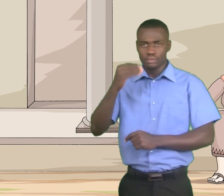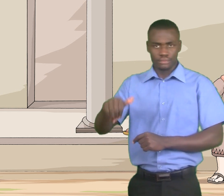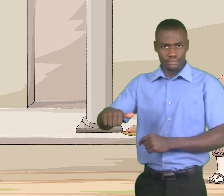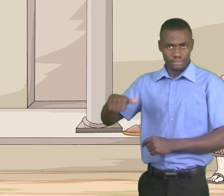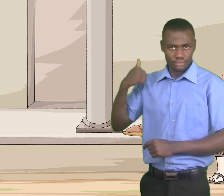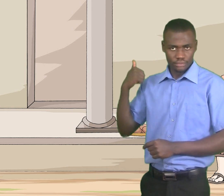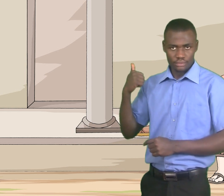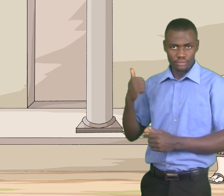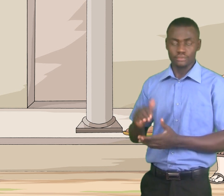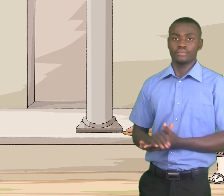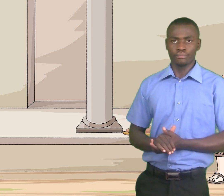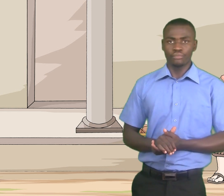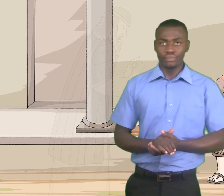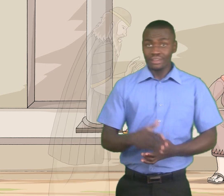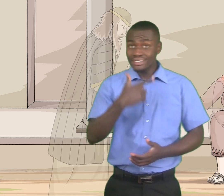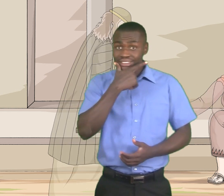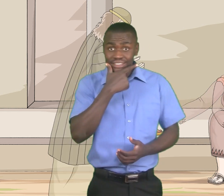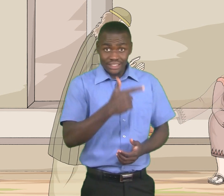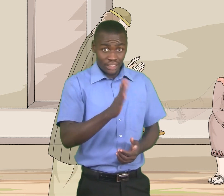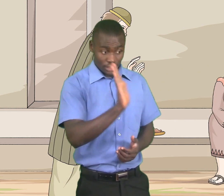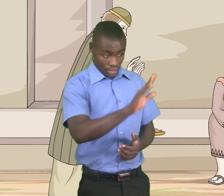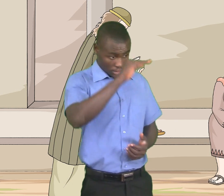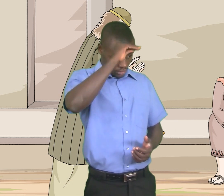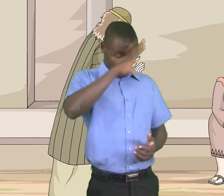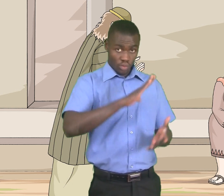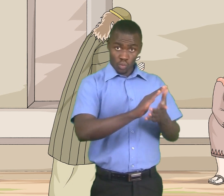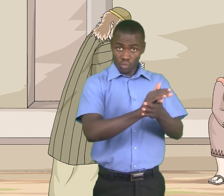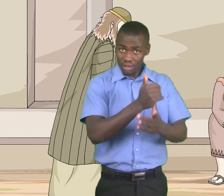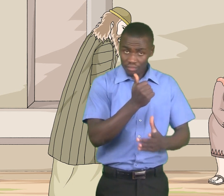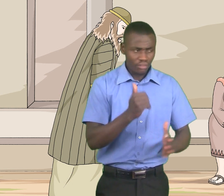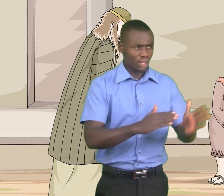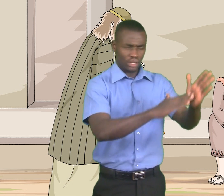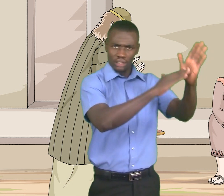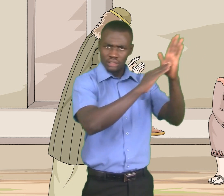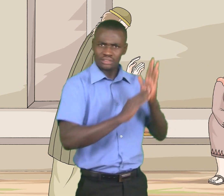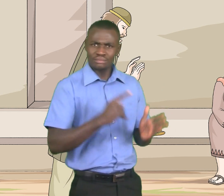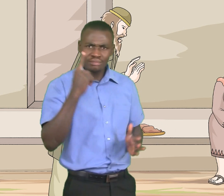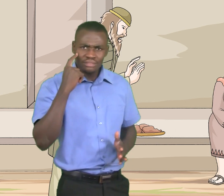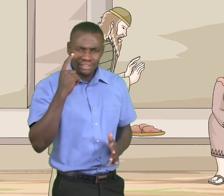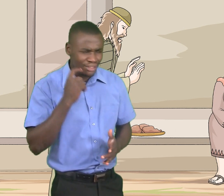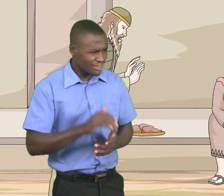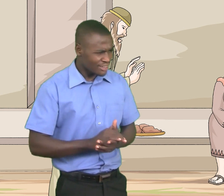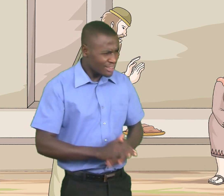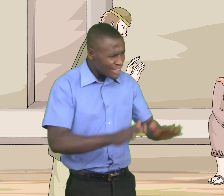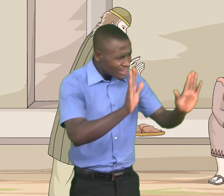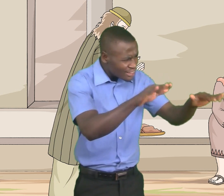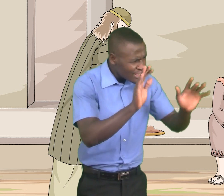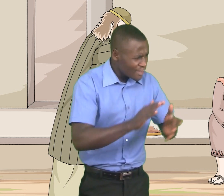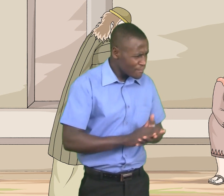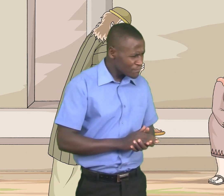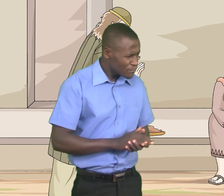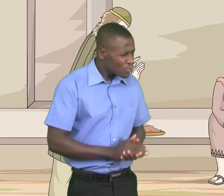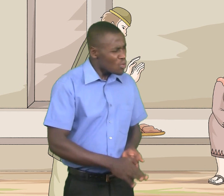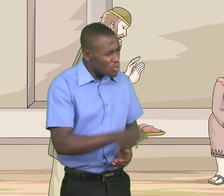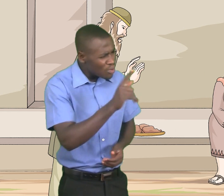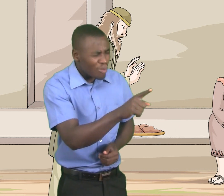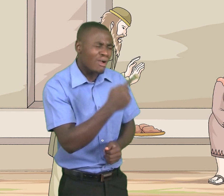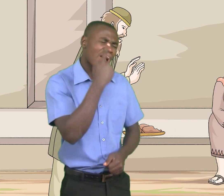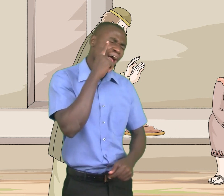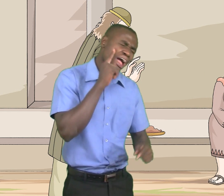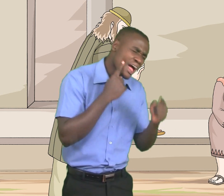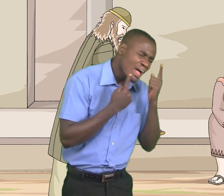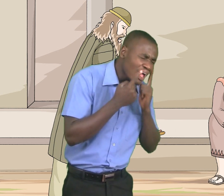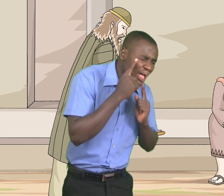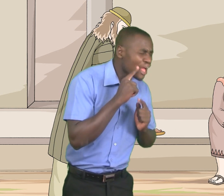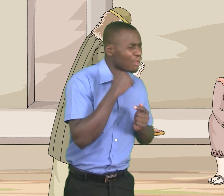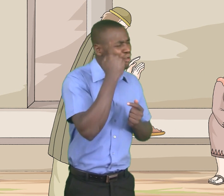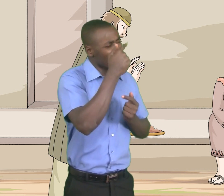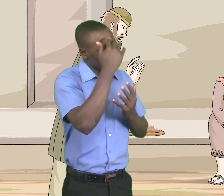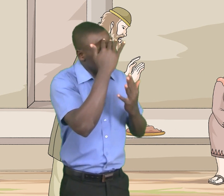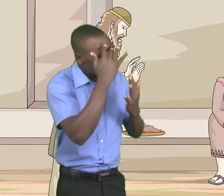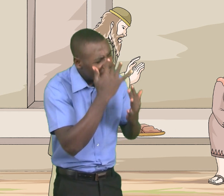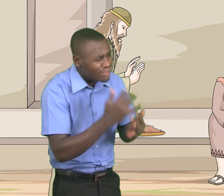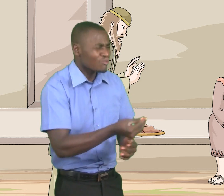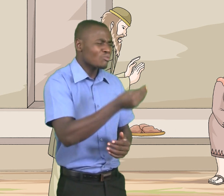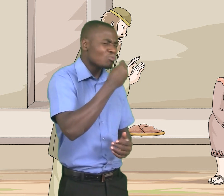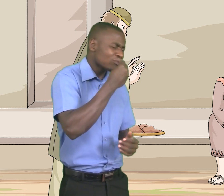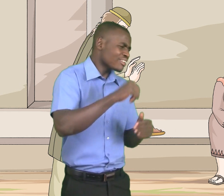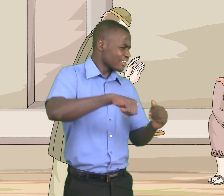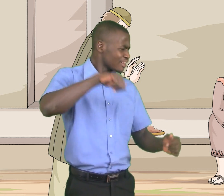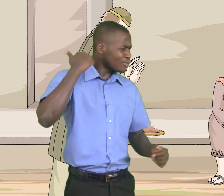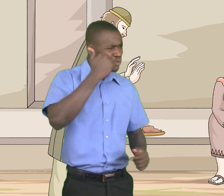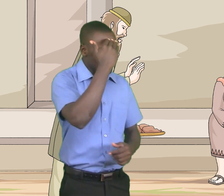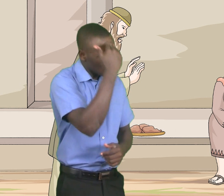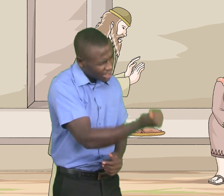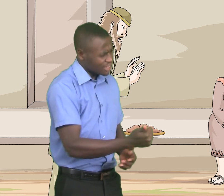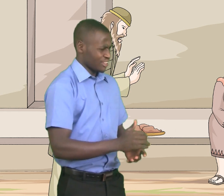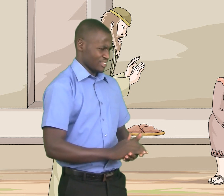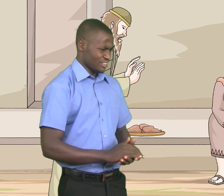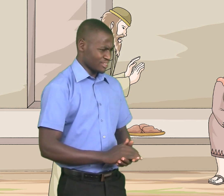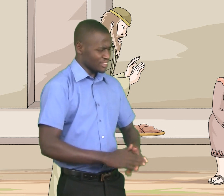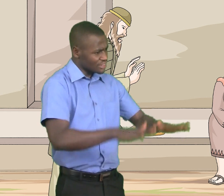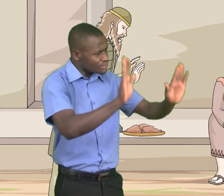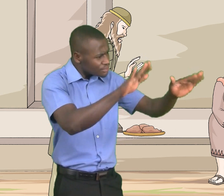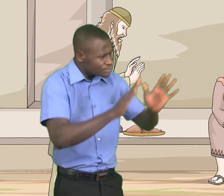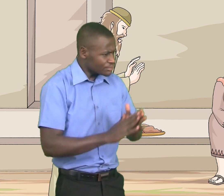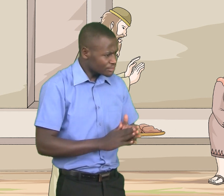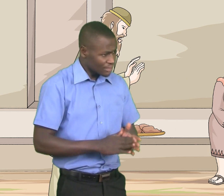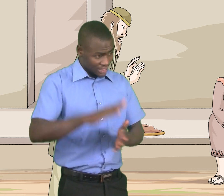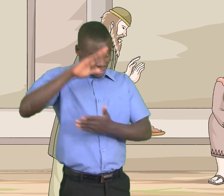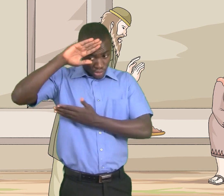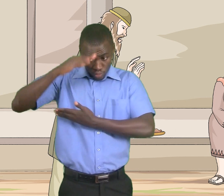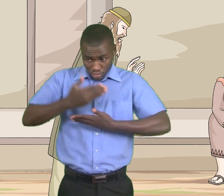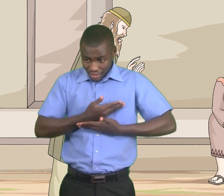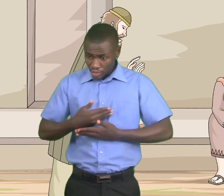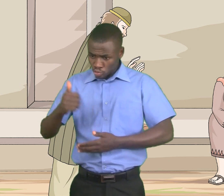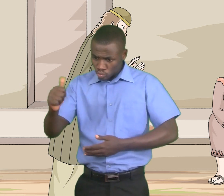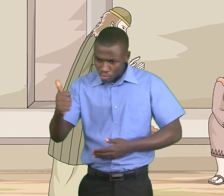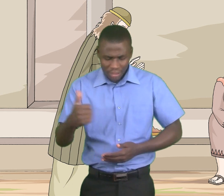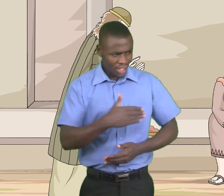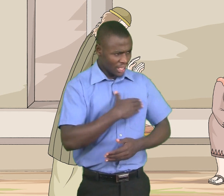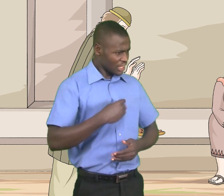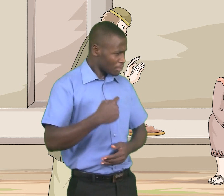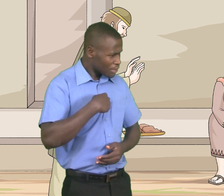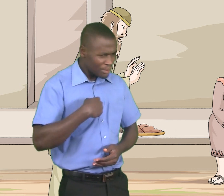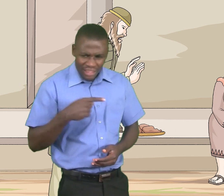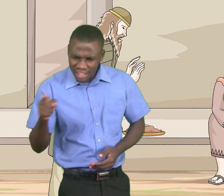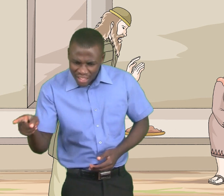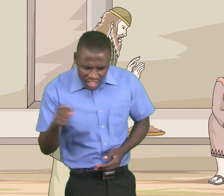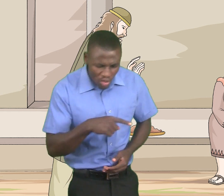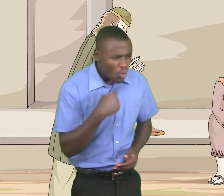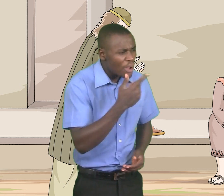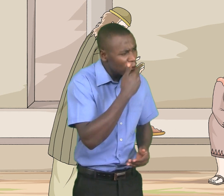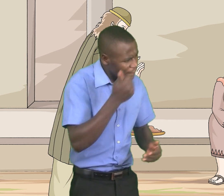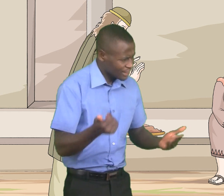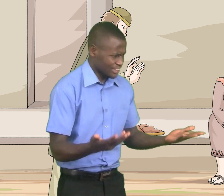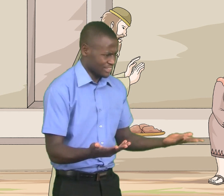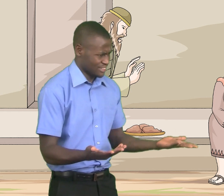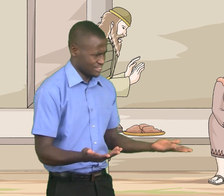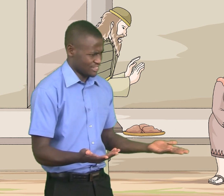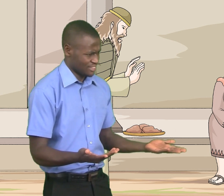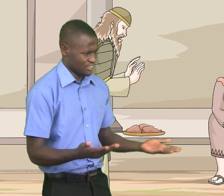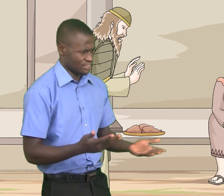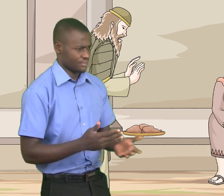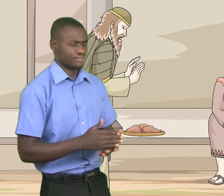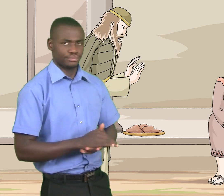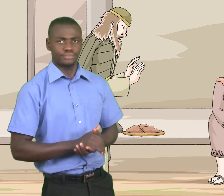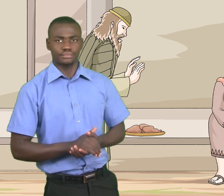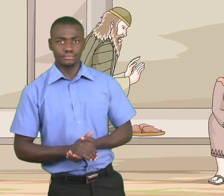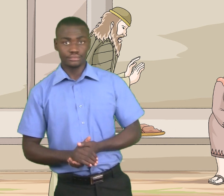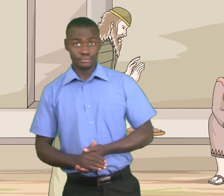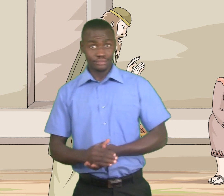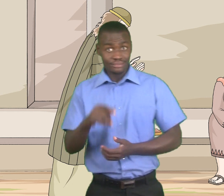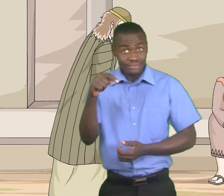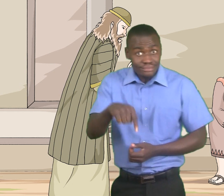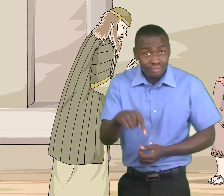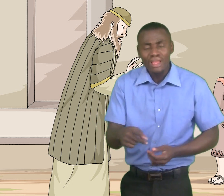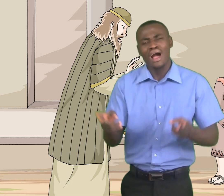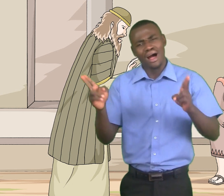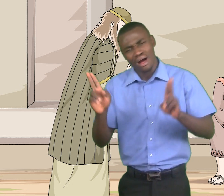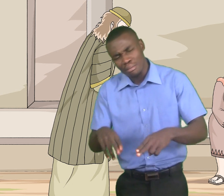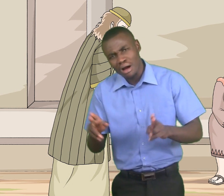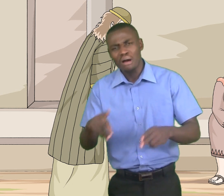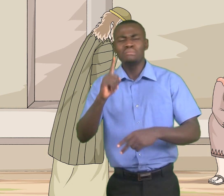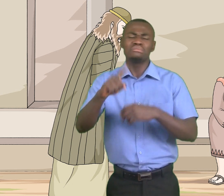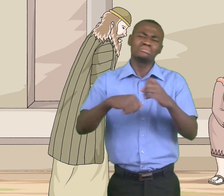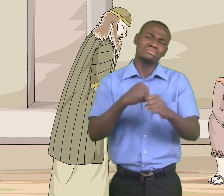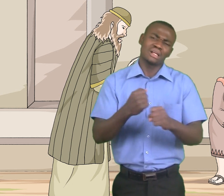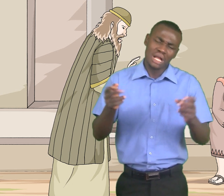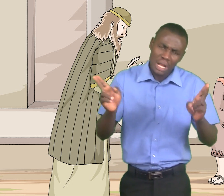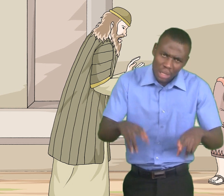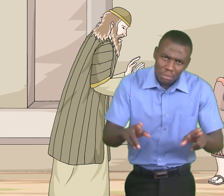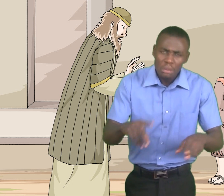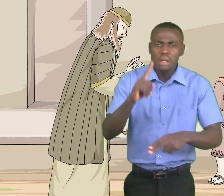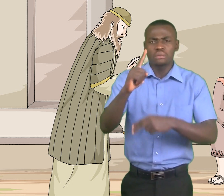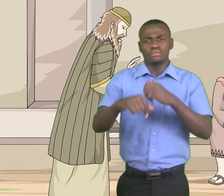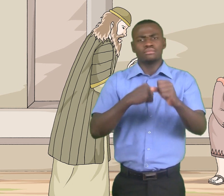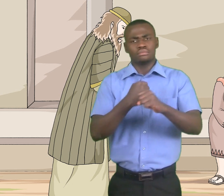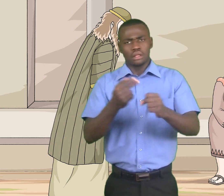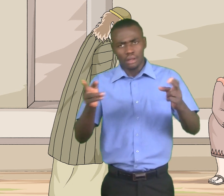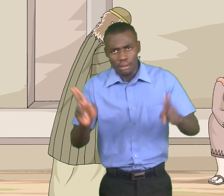“Hannah, why are you crying?” her husband Elkanah asked. “Why won’t you eat? Why is your heart so grieved?